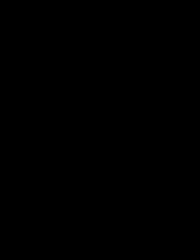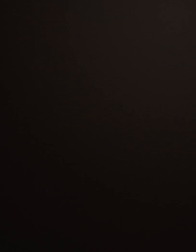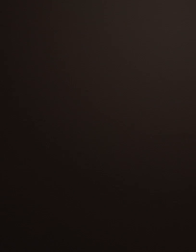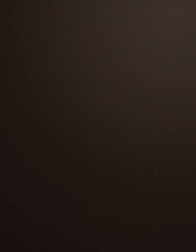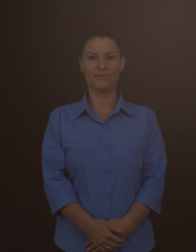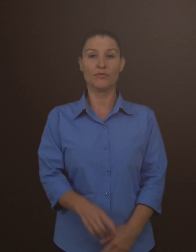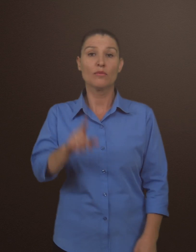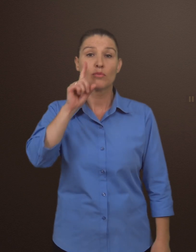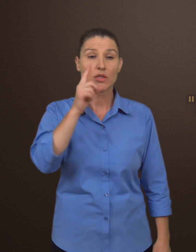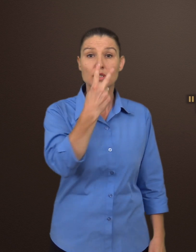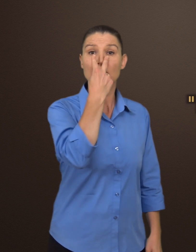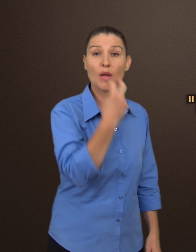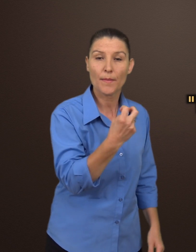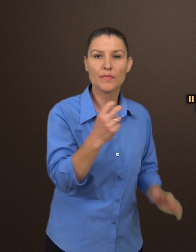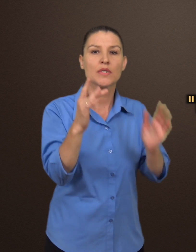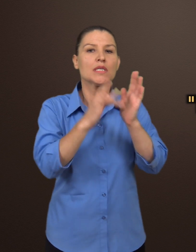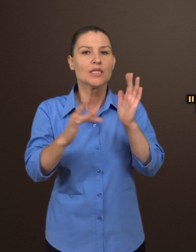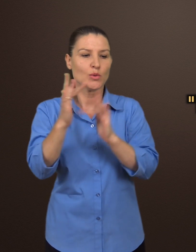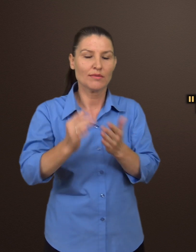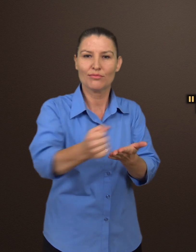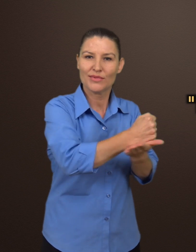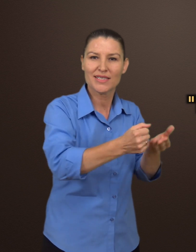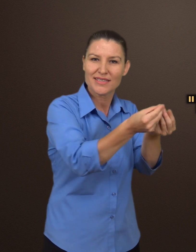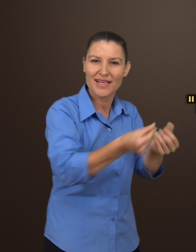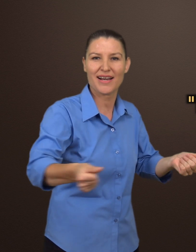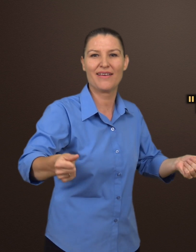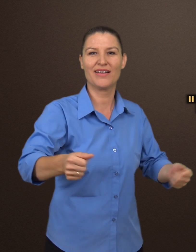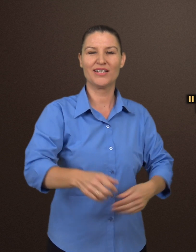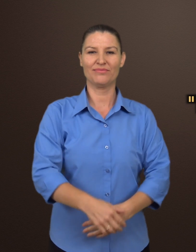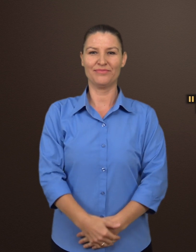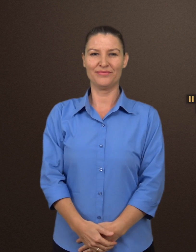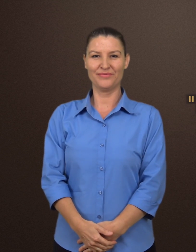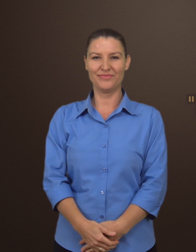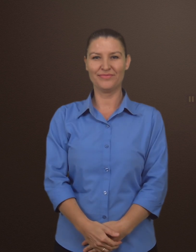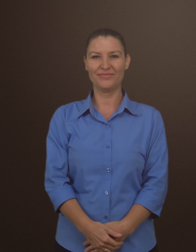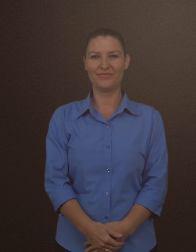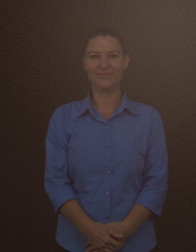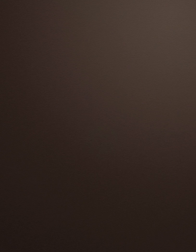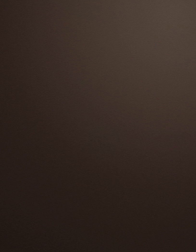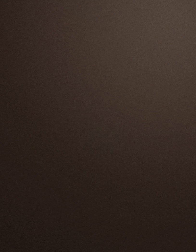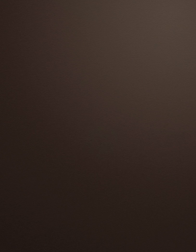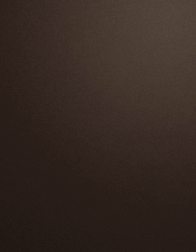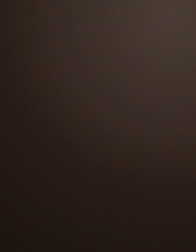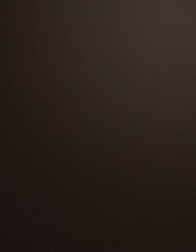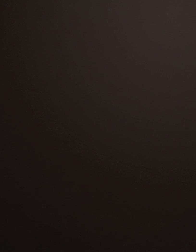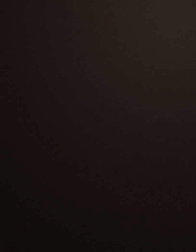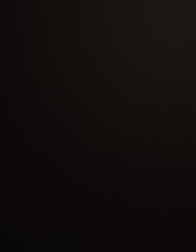Jesus heals blind man